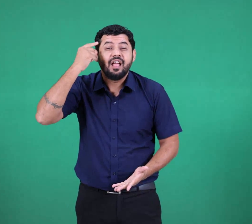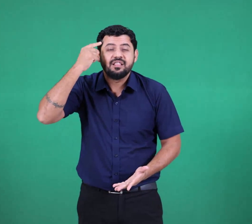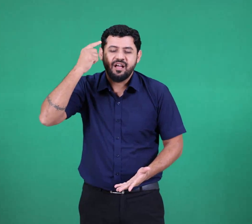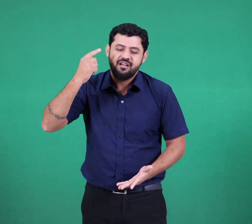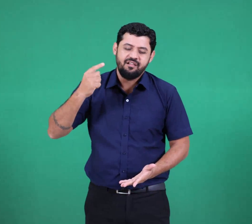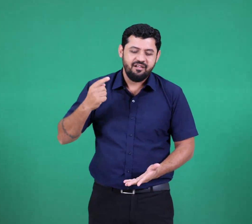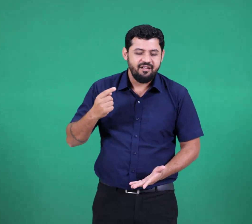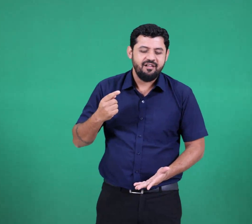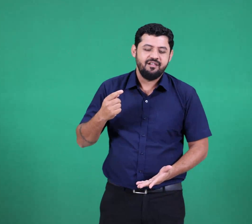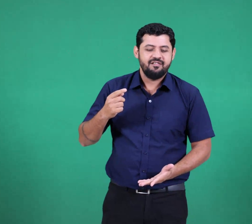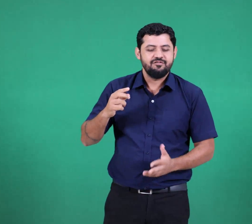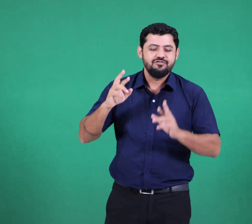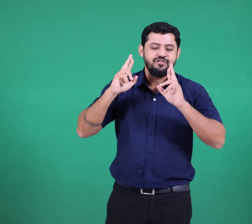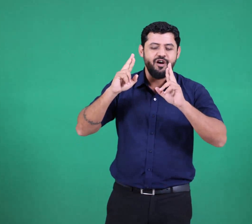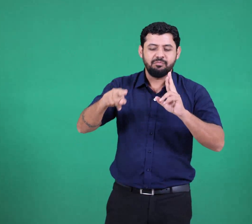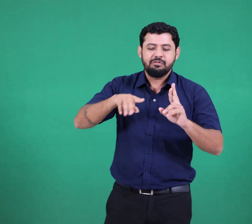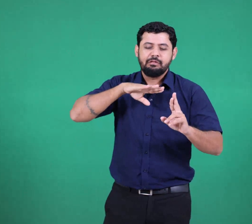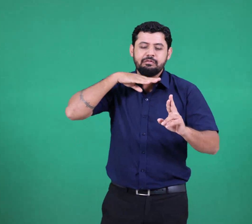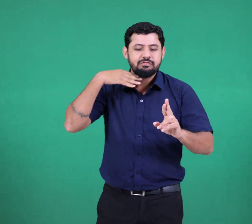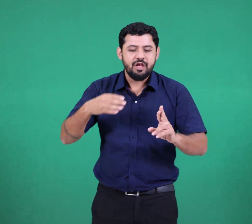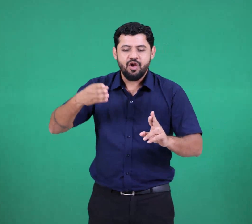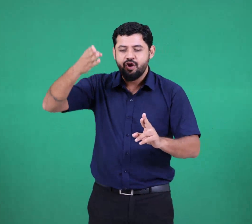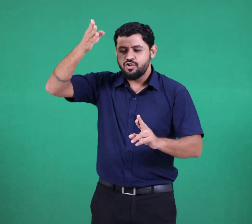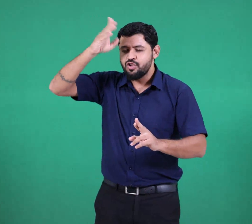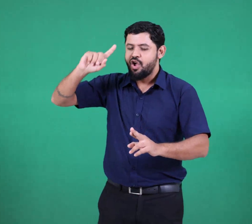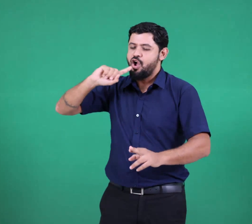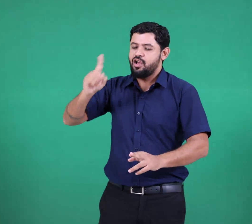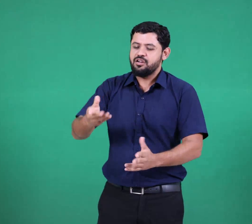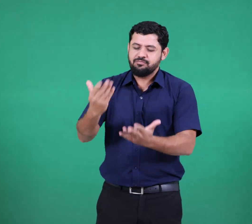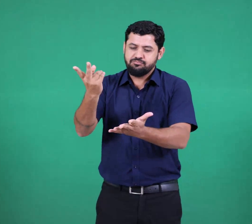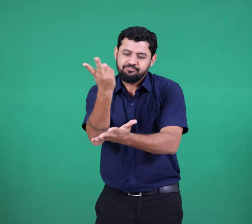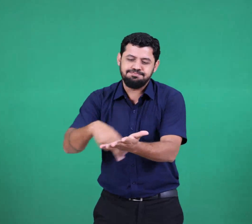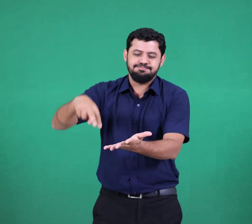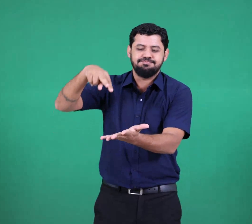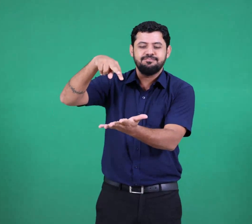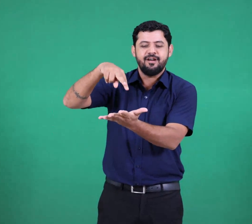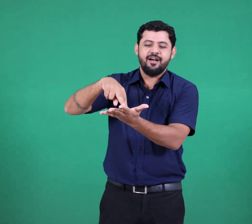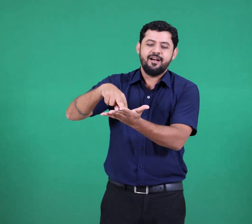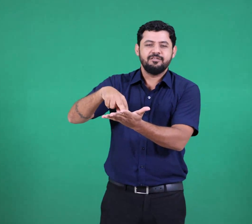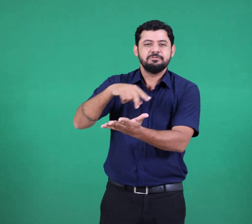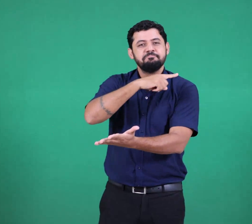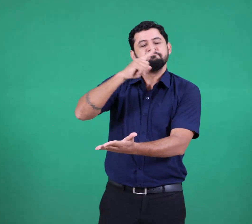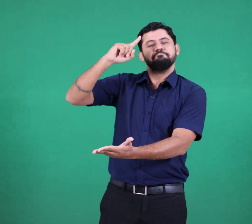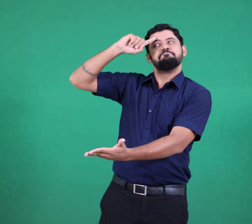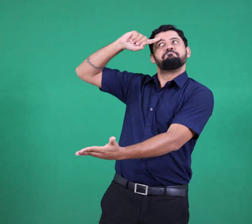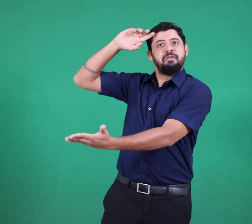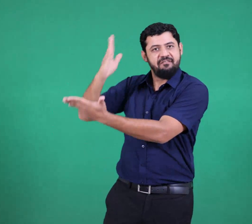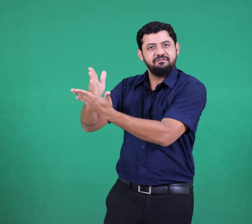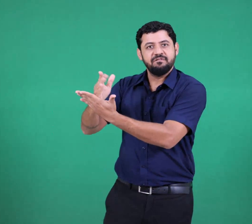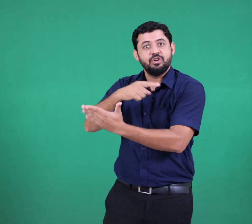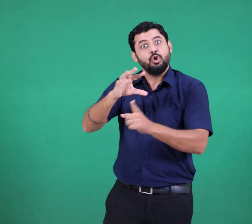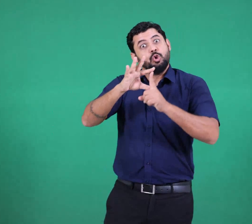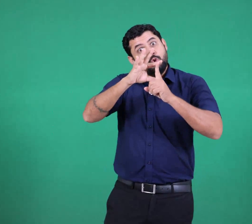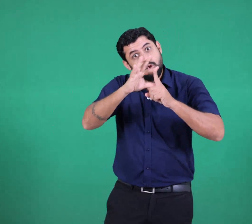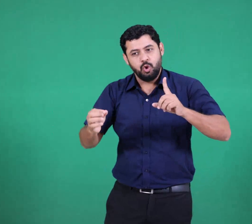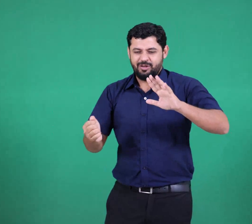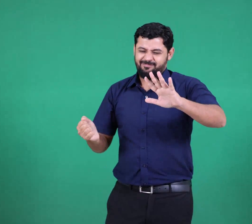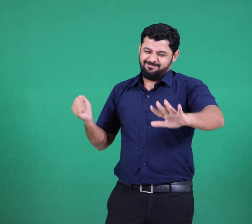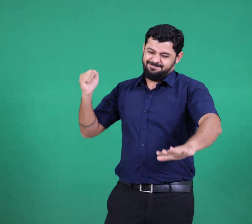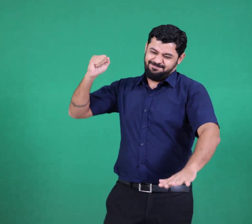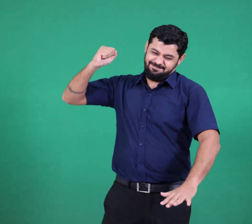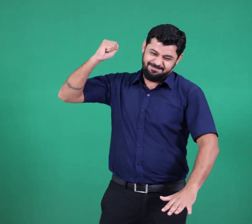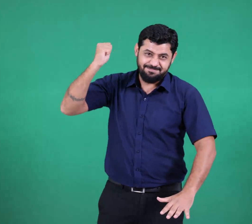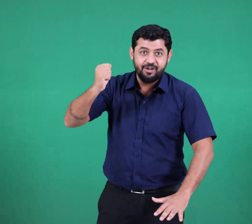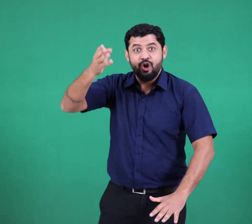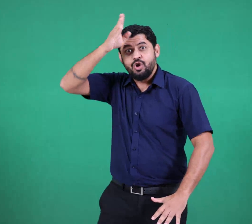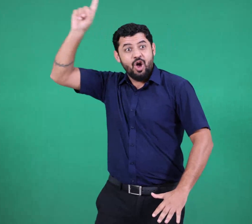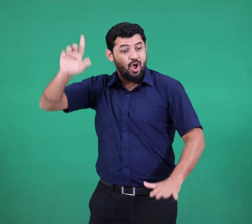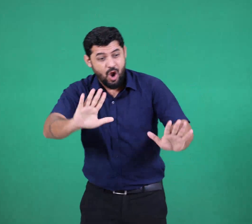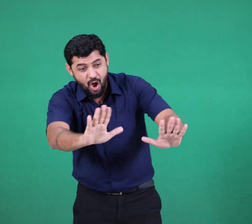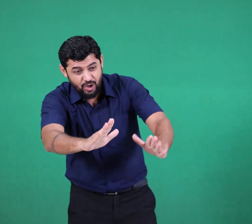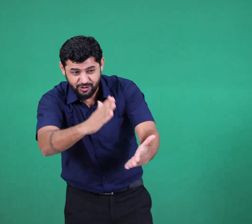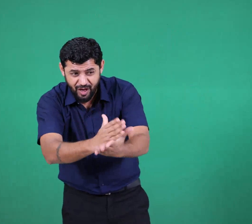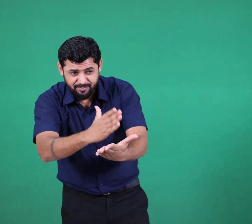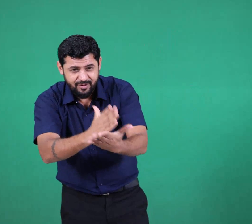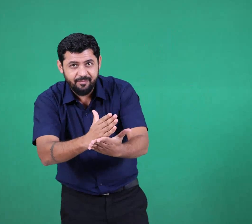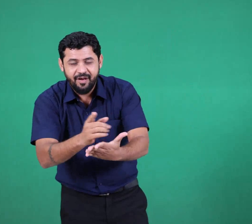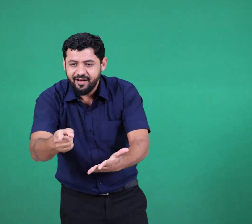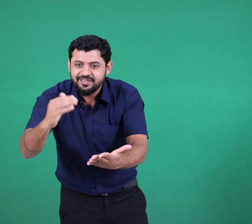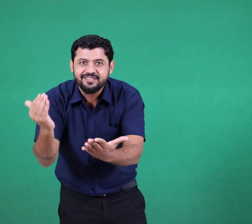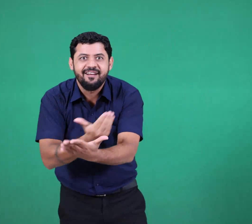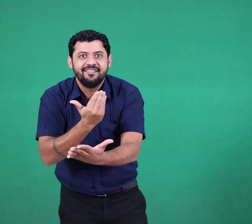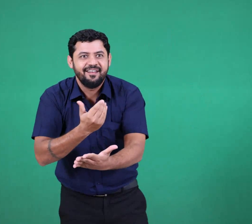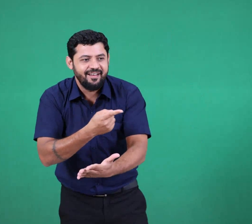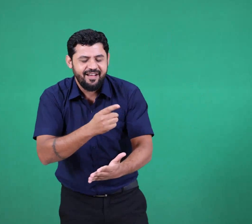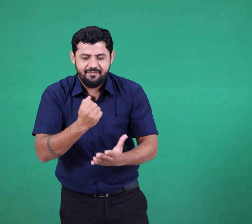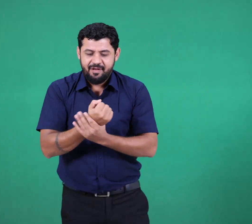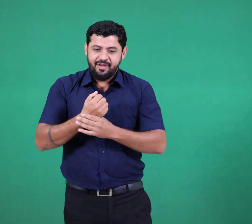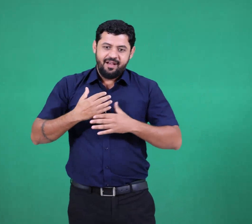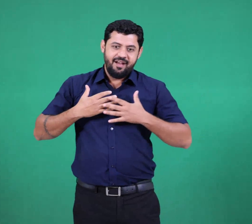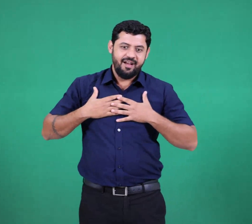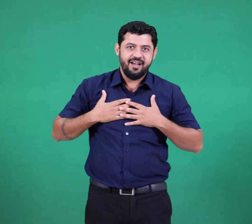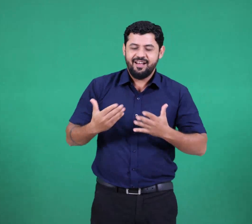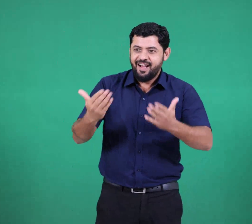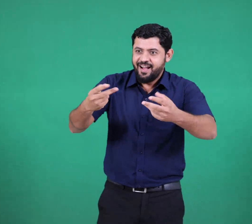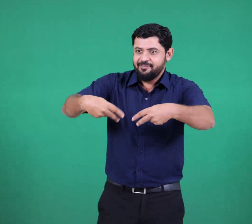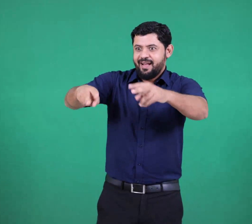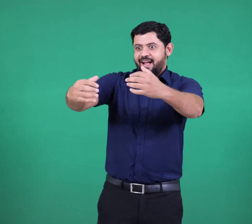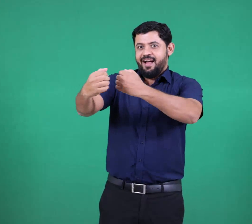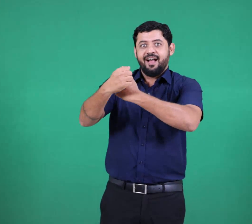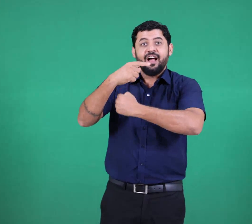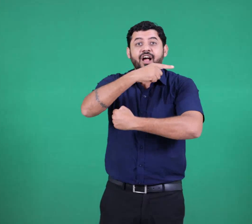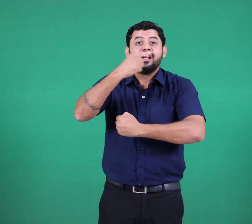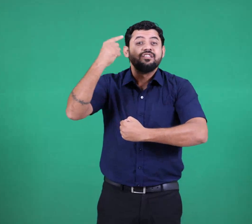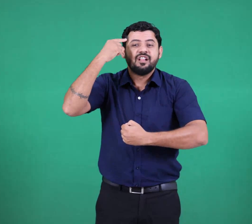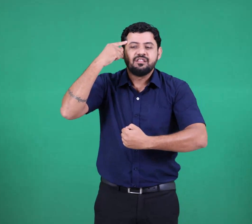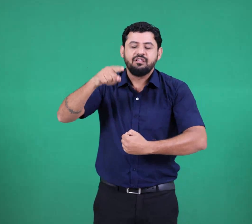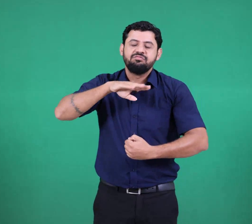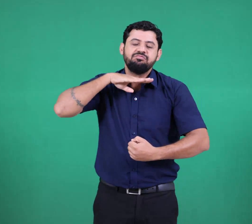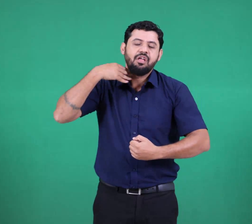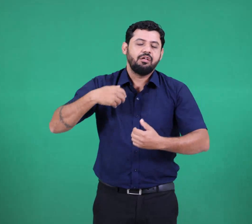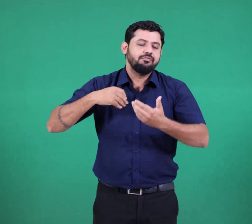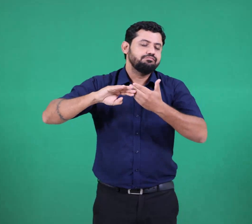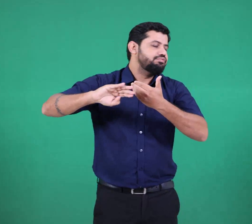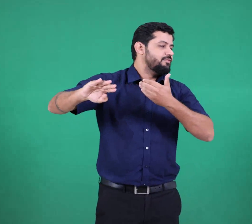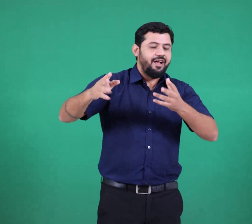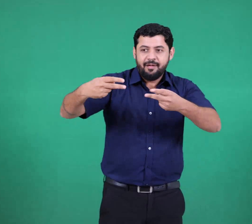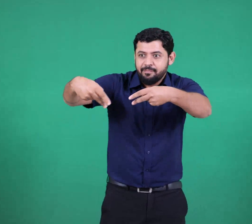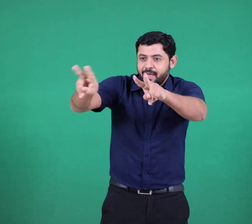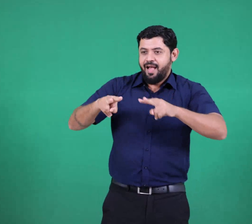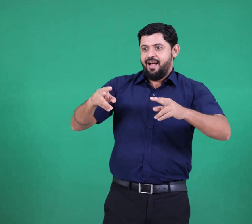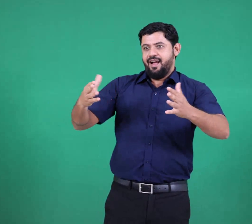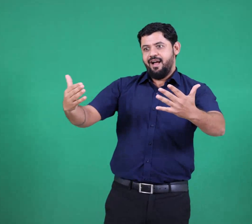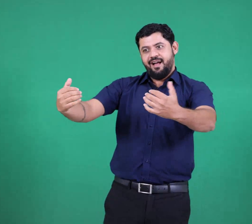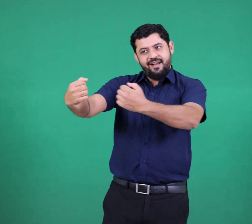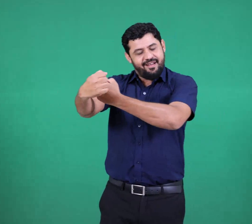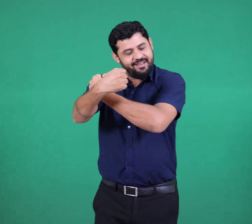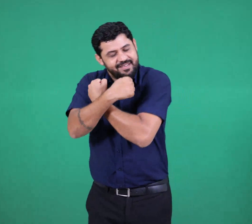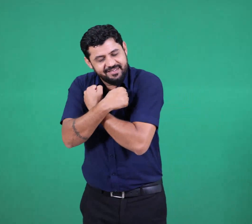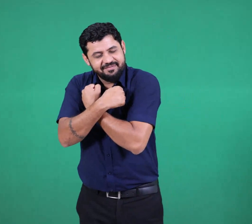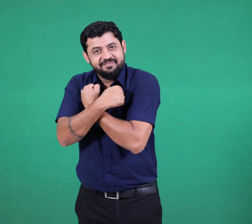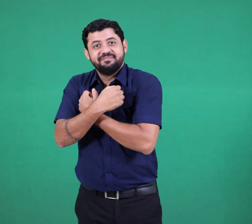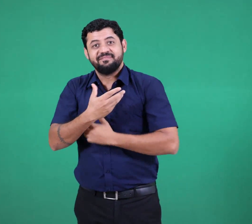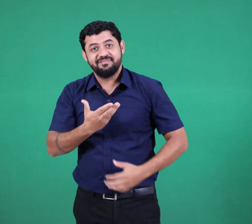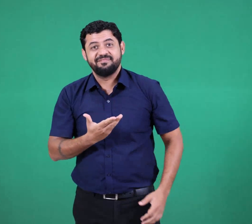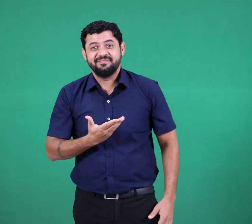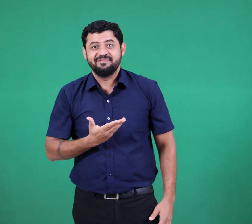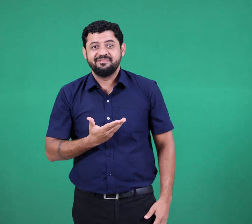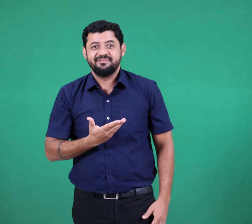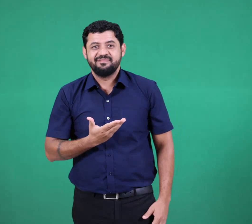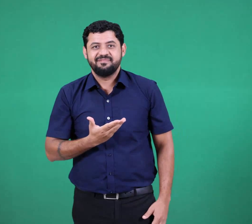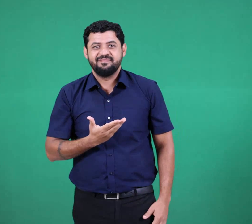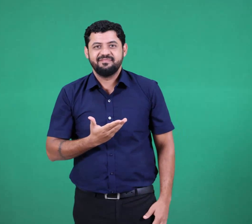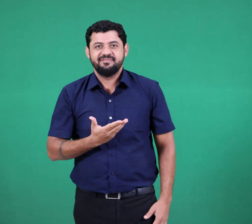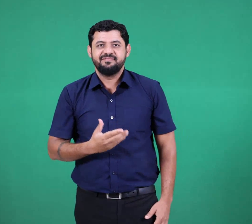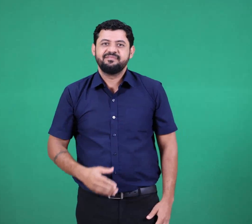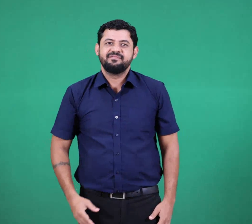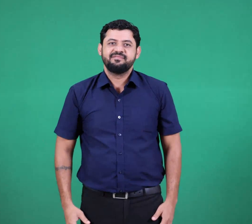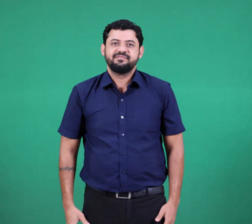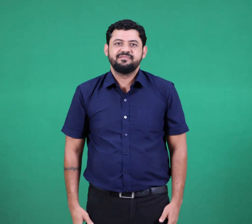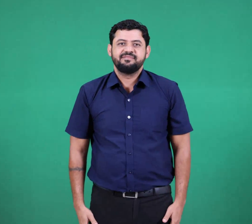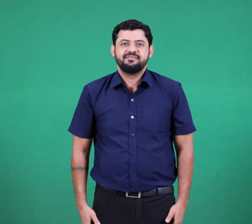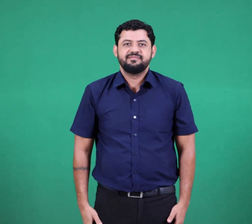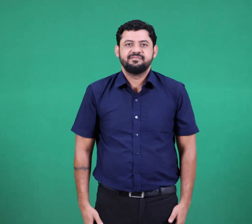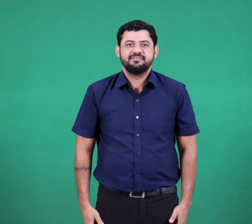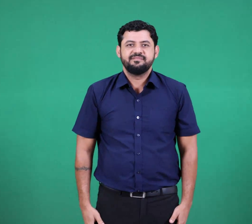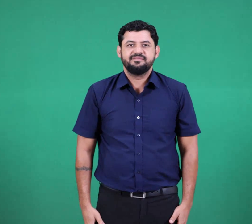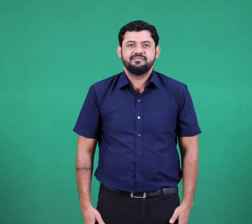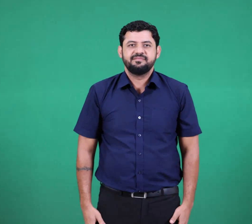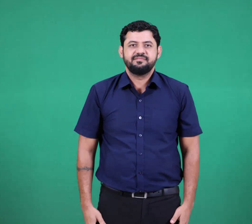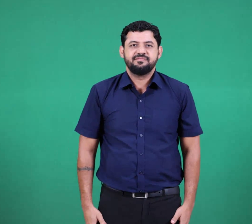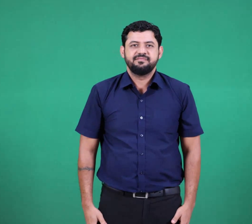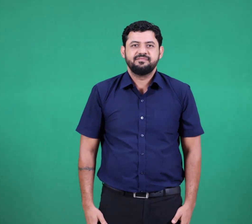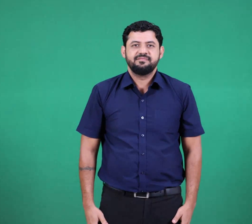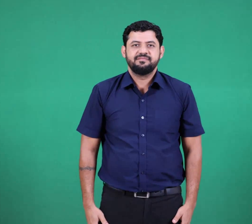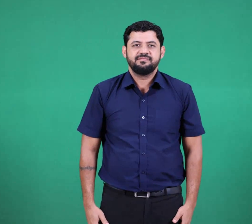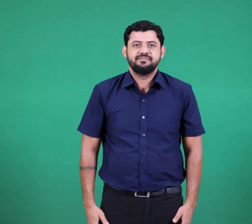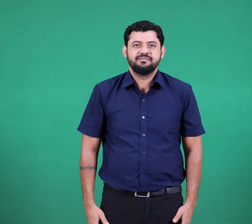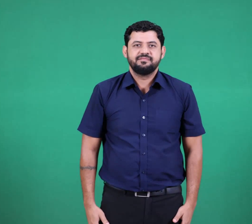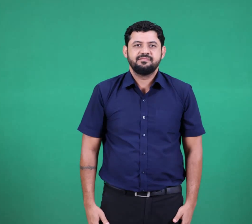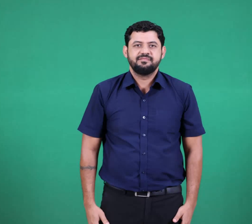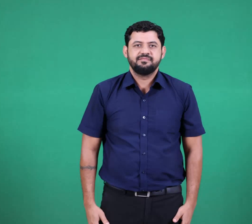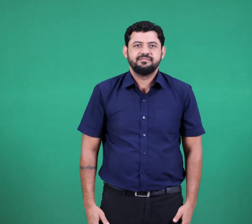Abraham reasoned that God could raise the dead, and in a sense, he did receive Isaac back from death.